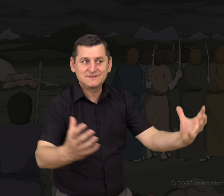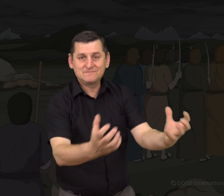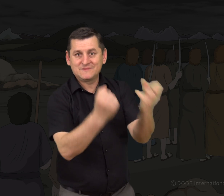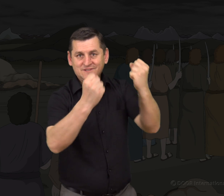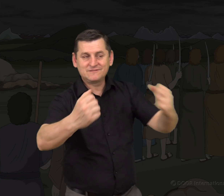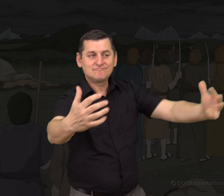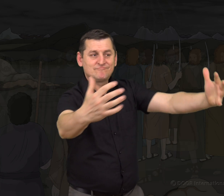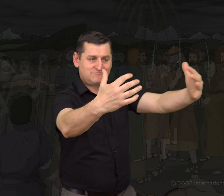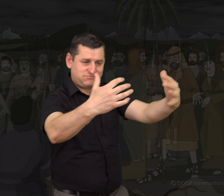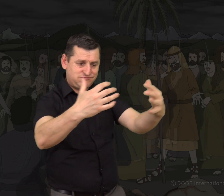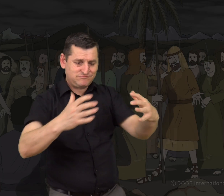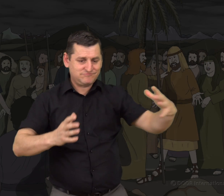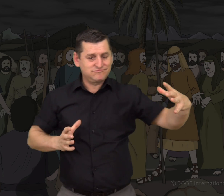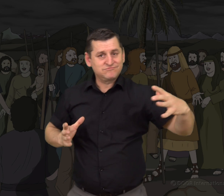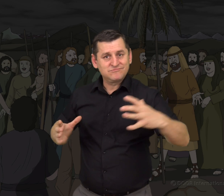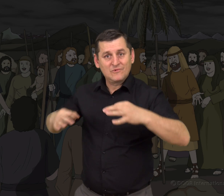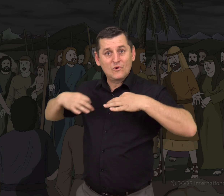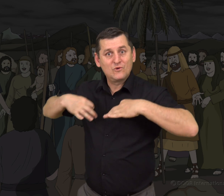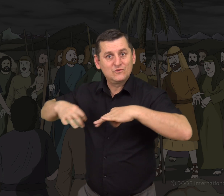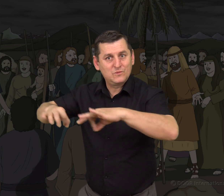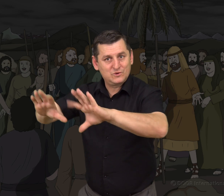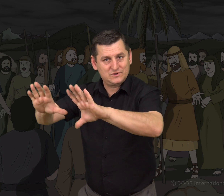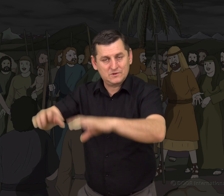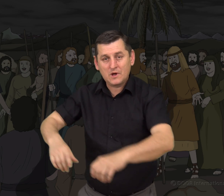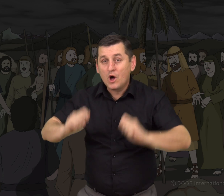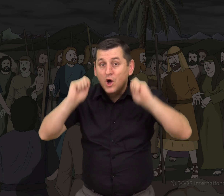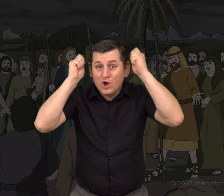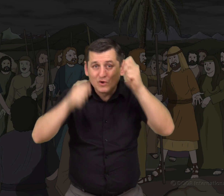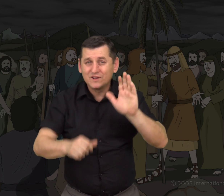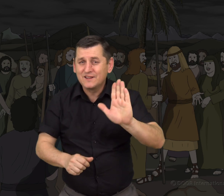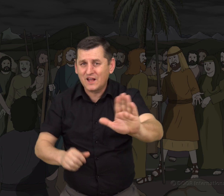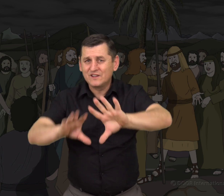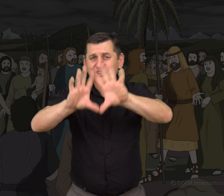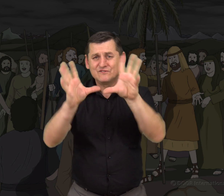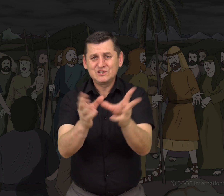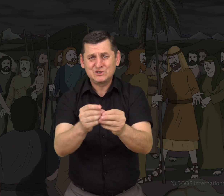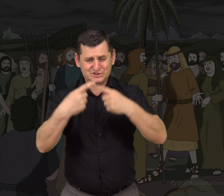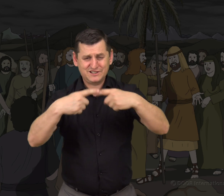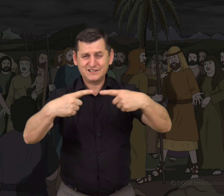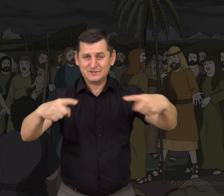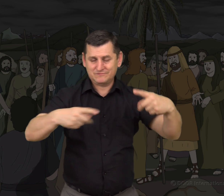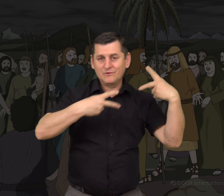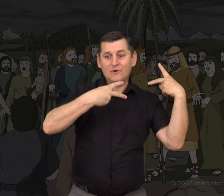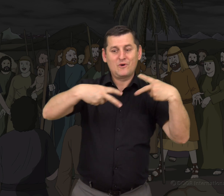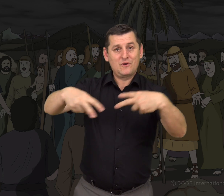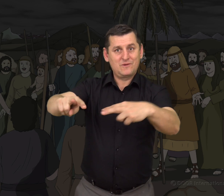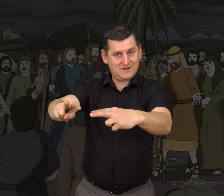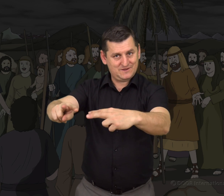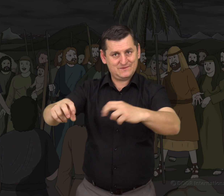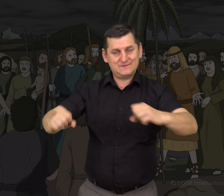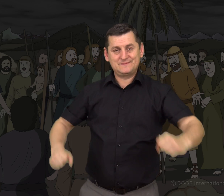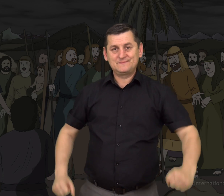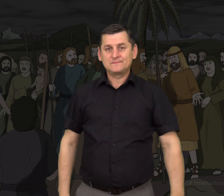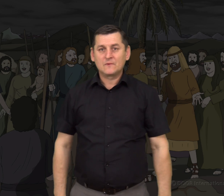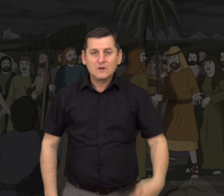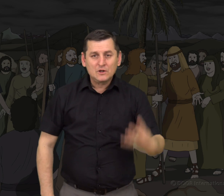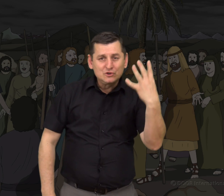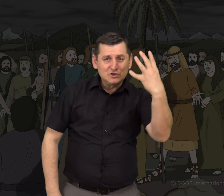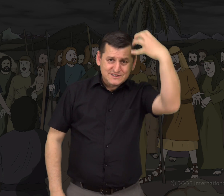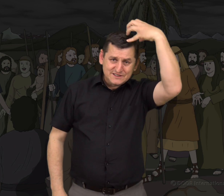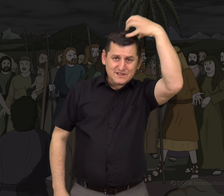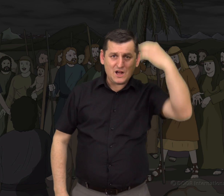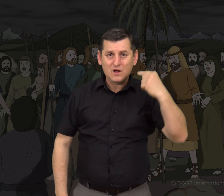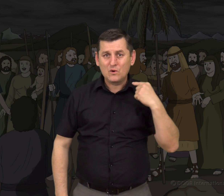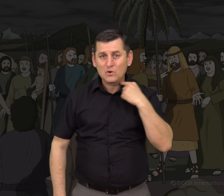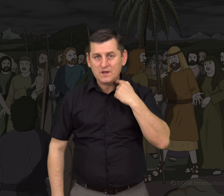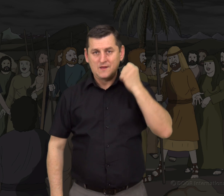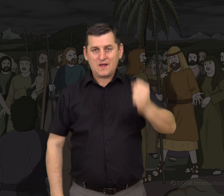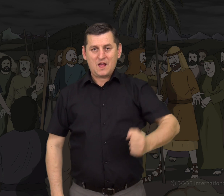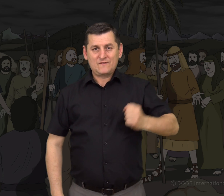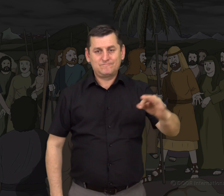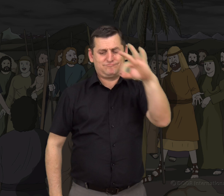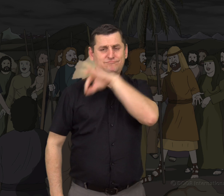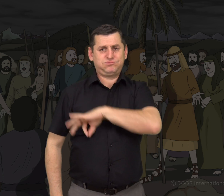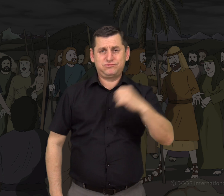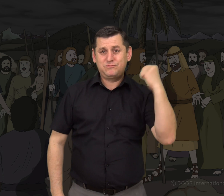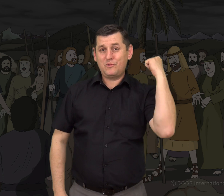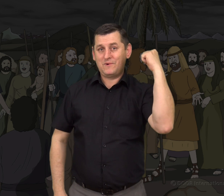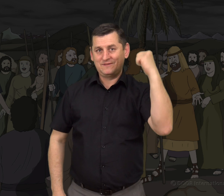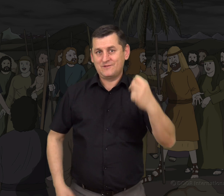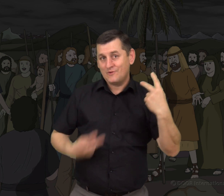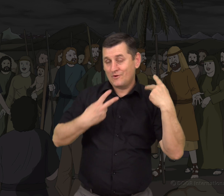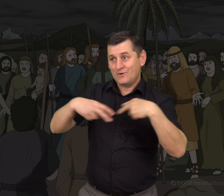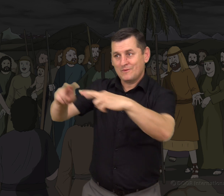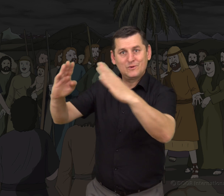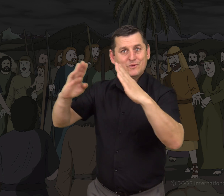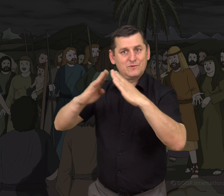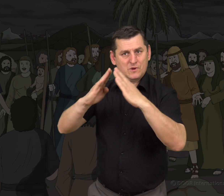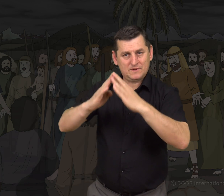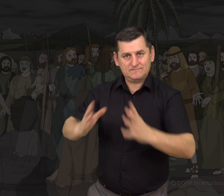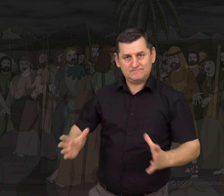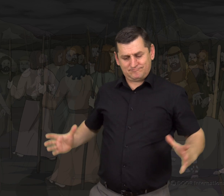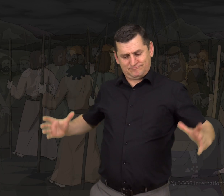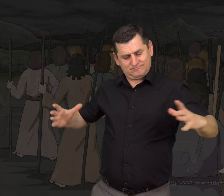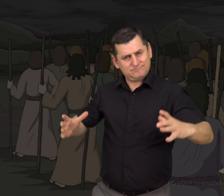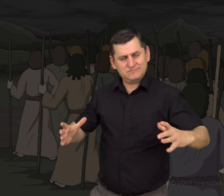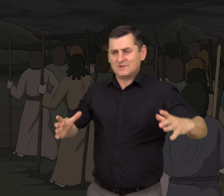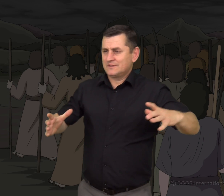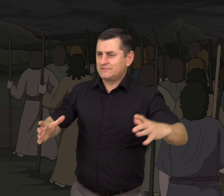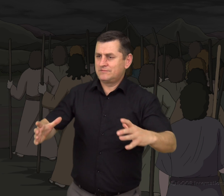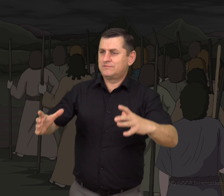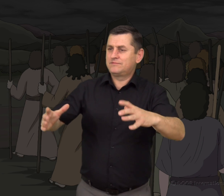He retrieved all the goods, as well as his relative Lot and his possessions, together with the women and the rest of the people.